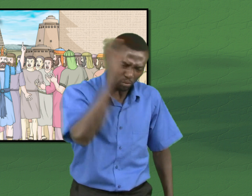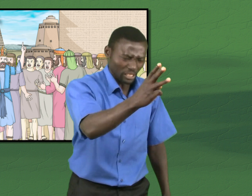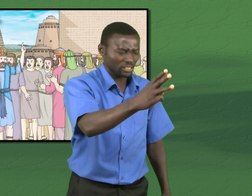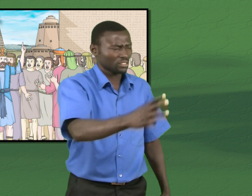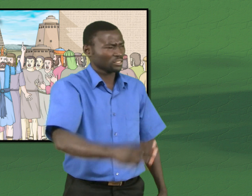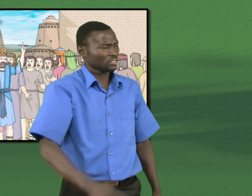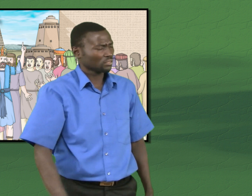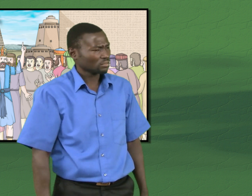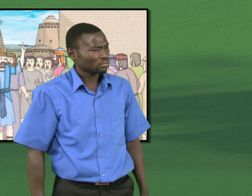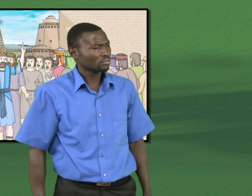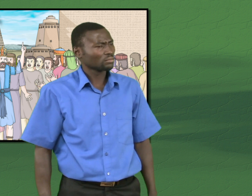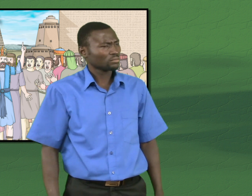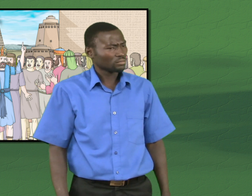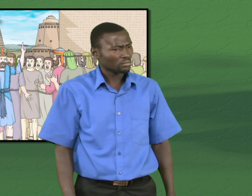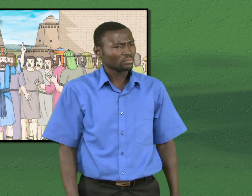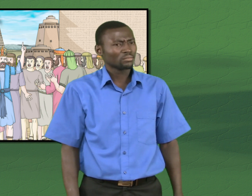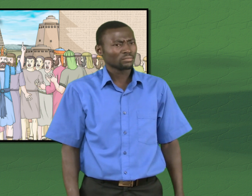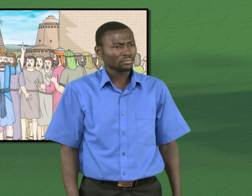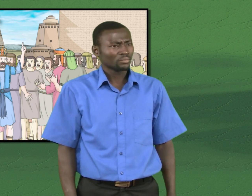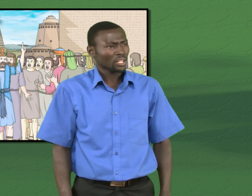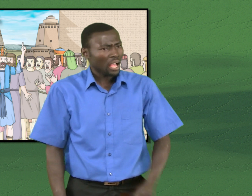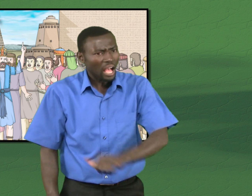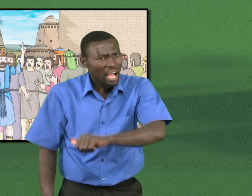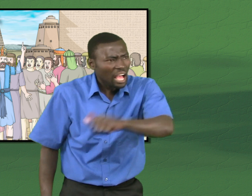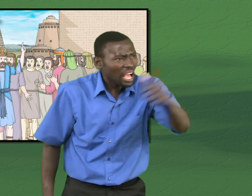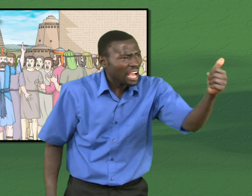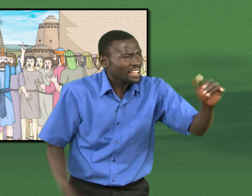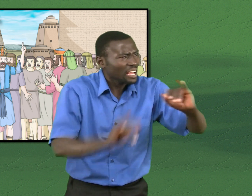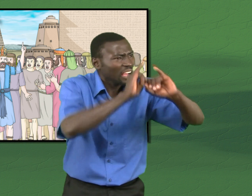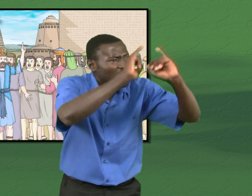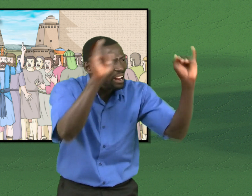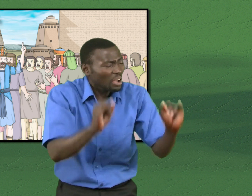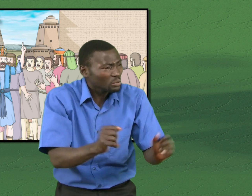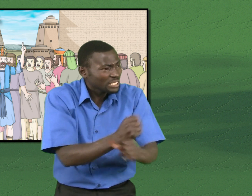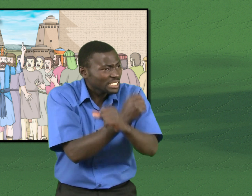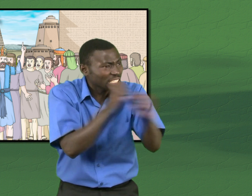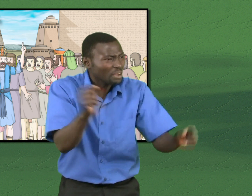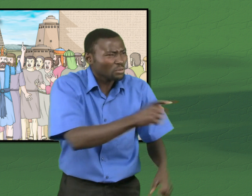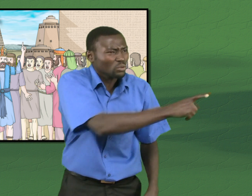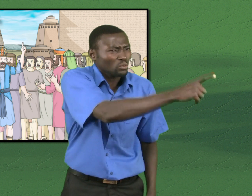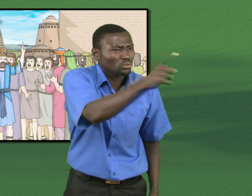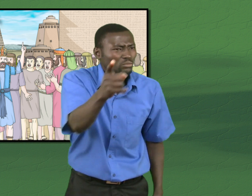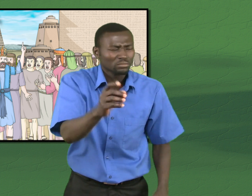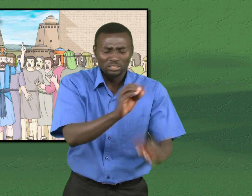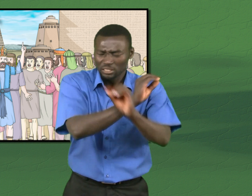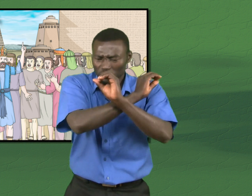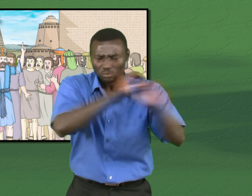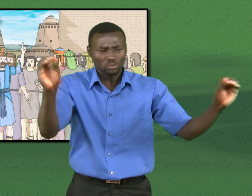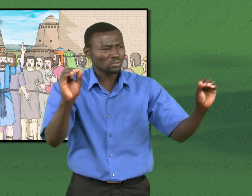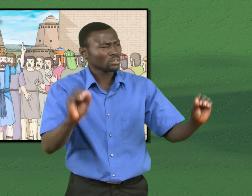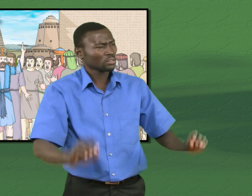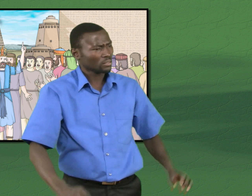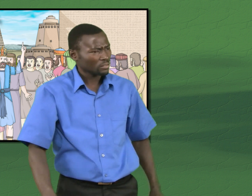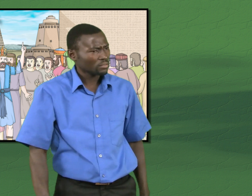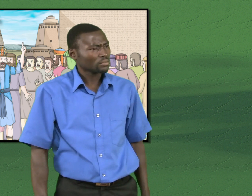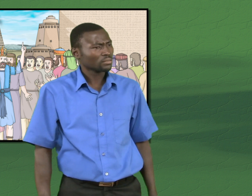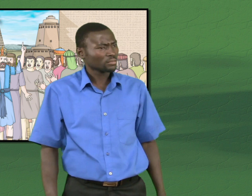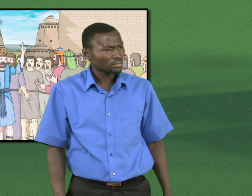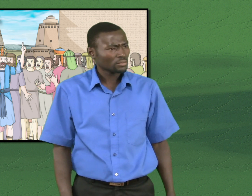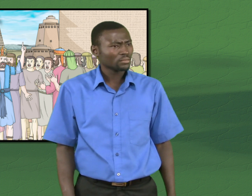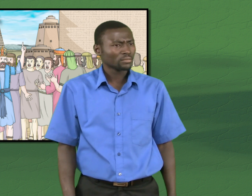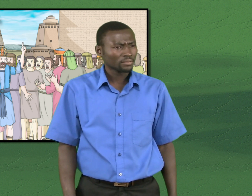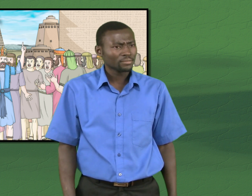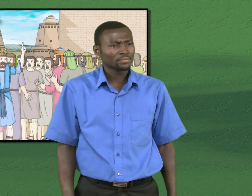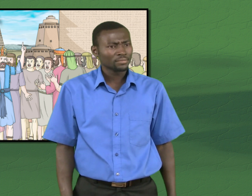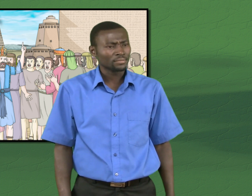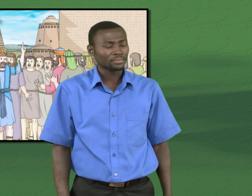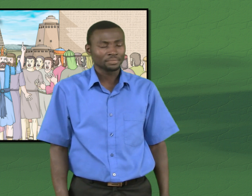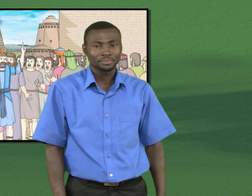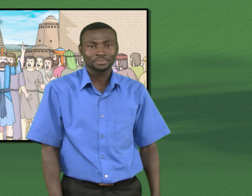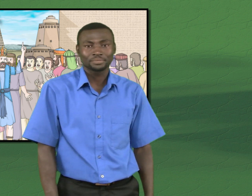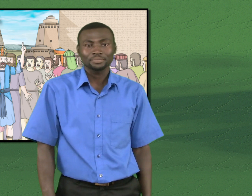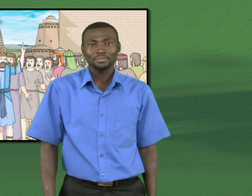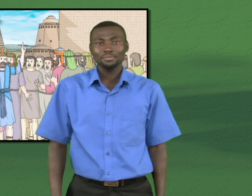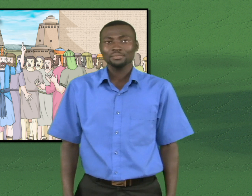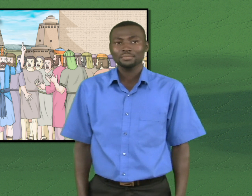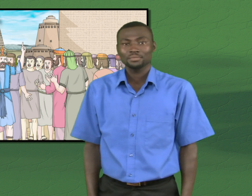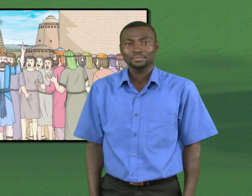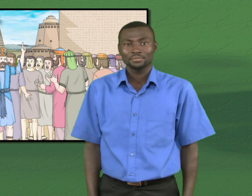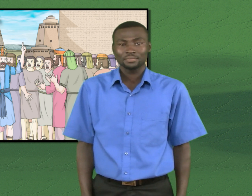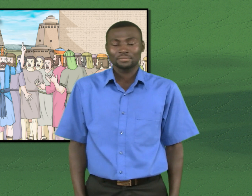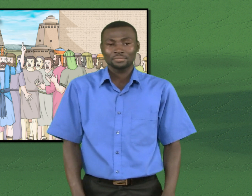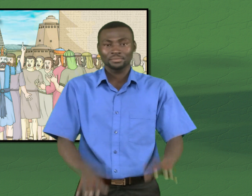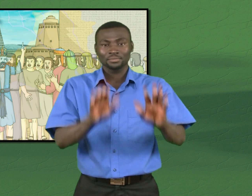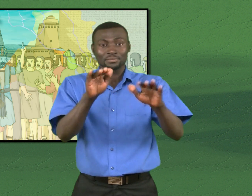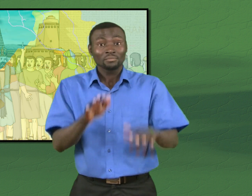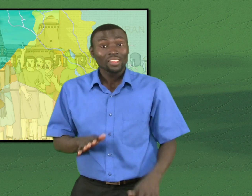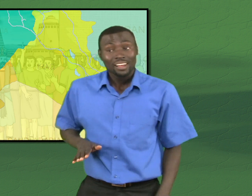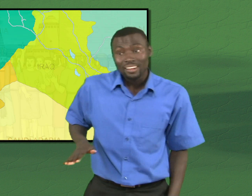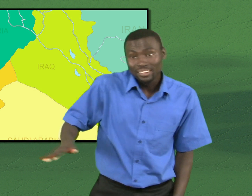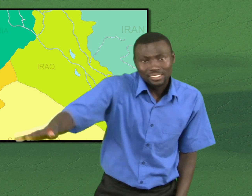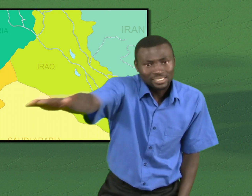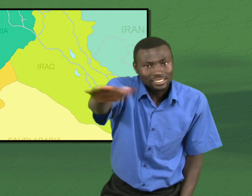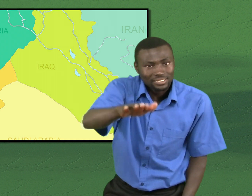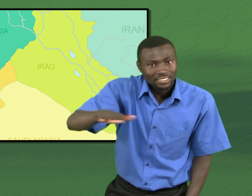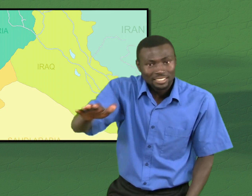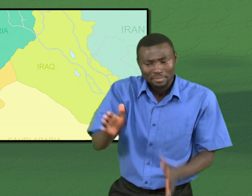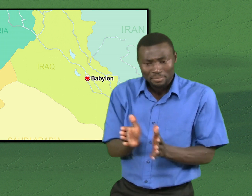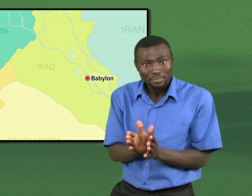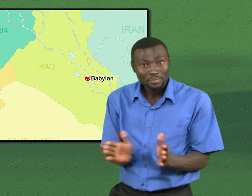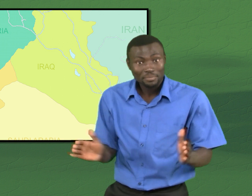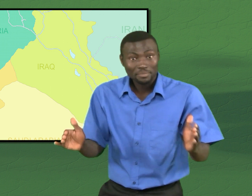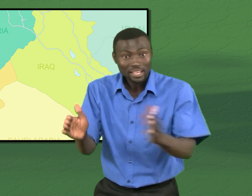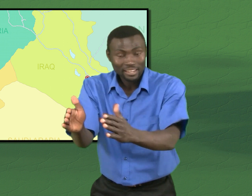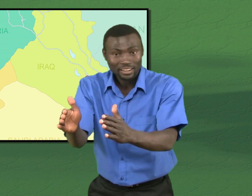For there is no other god who can deliver in this way.”